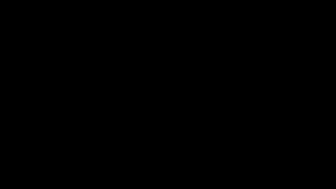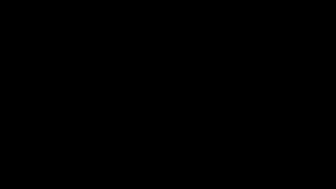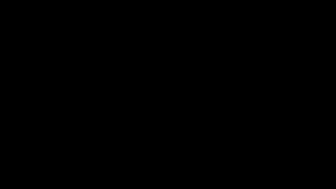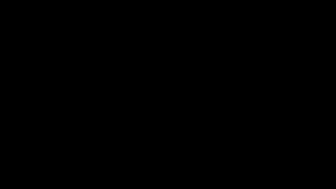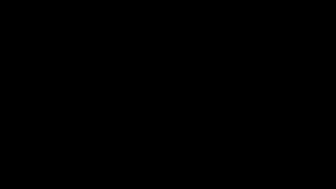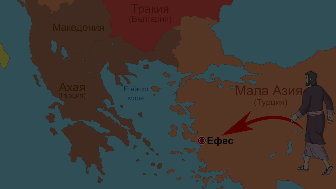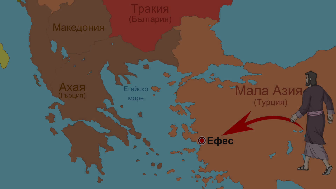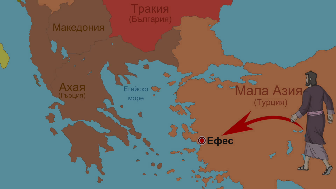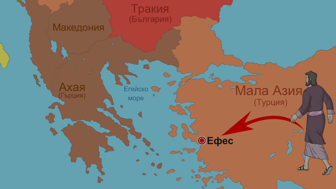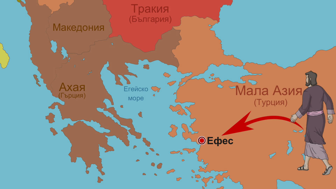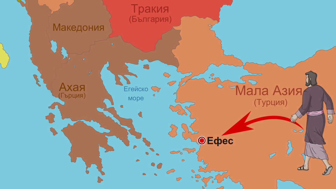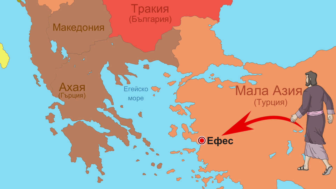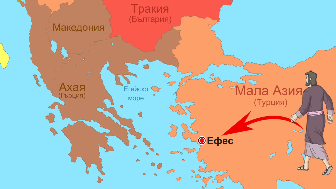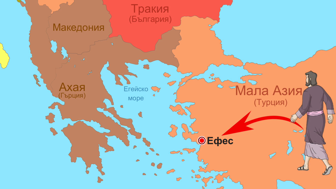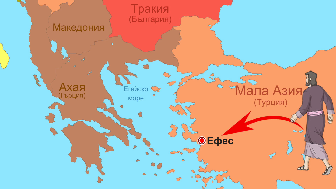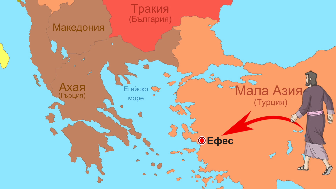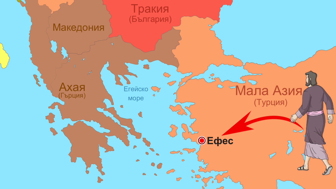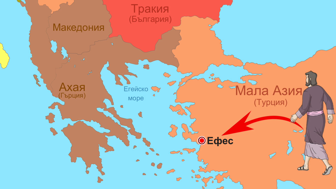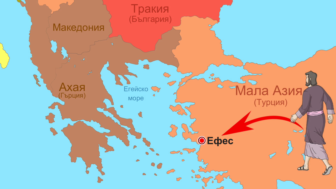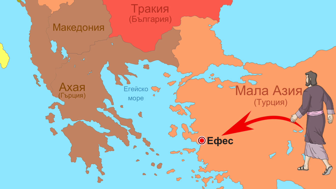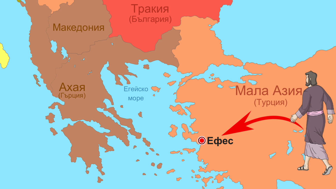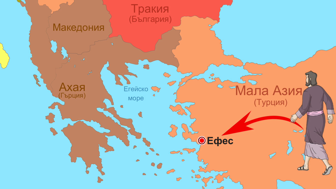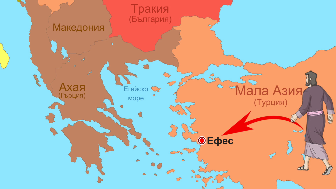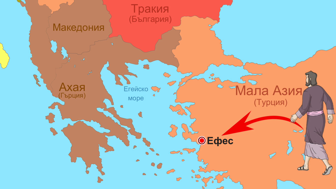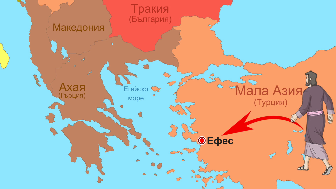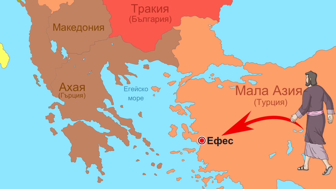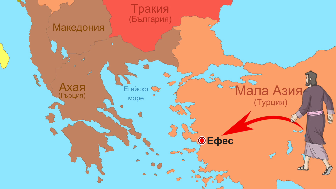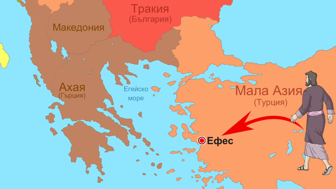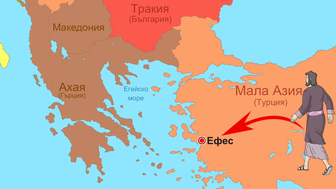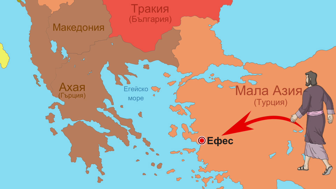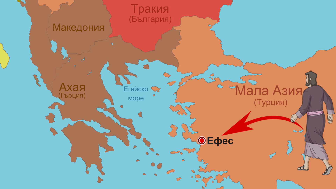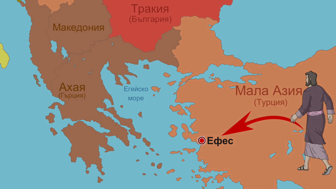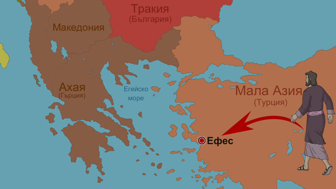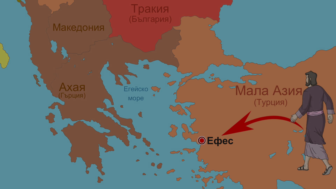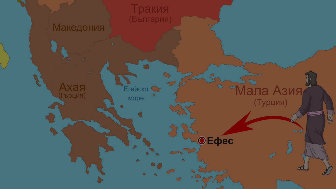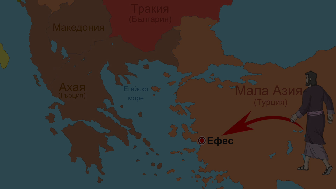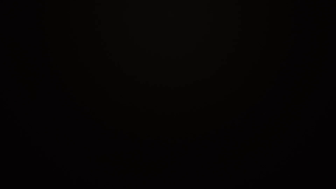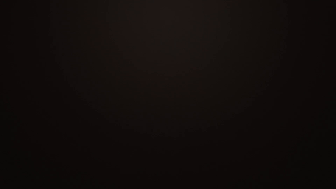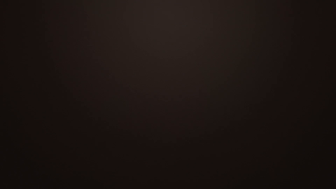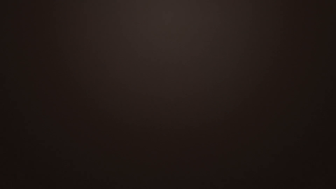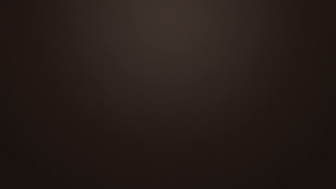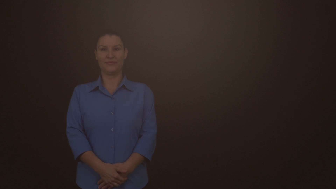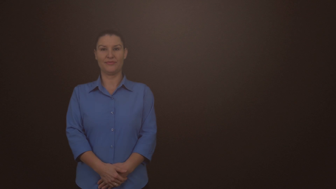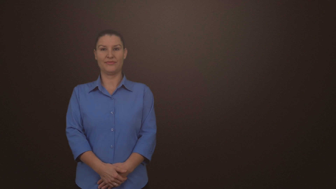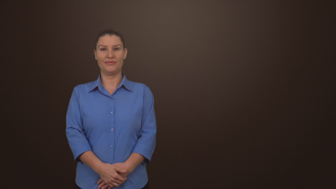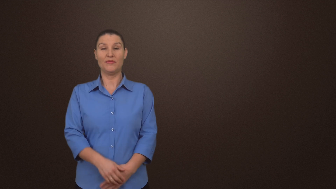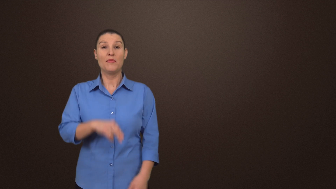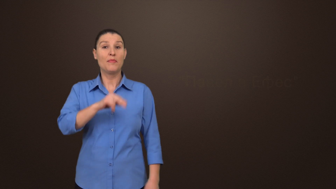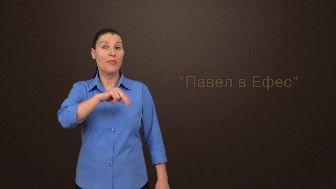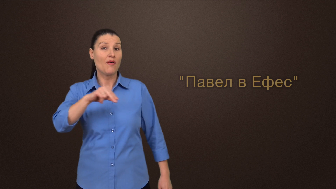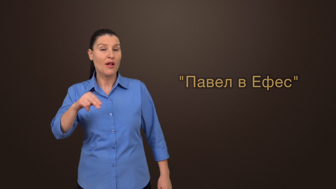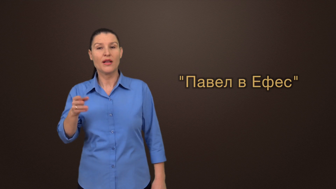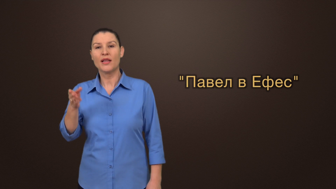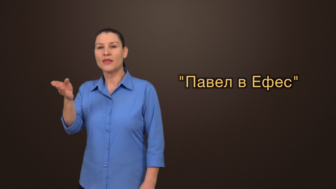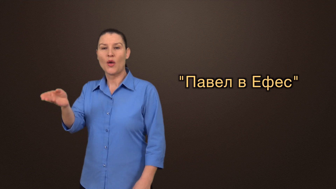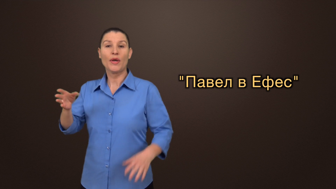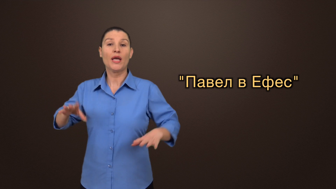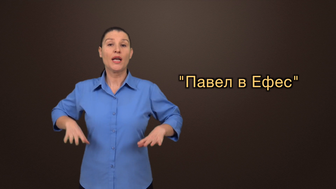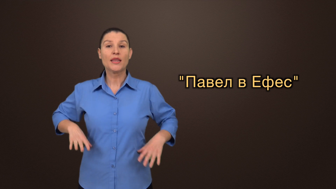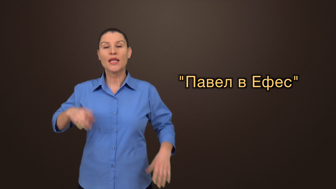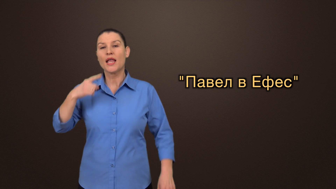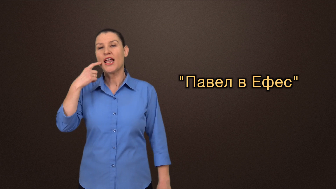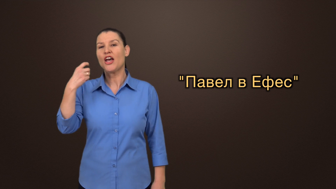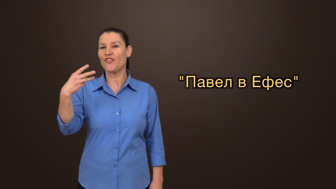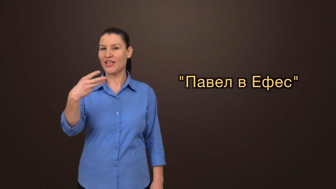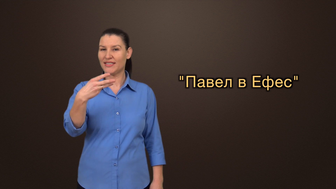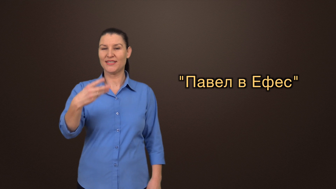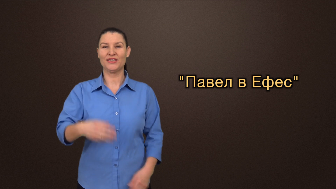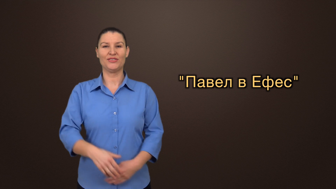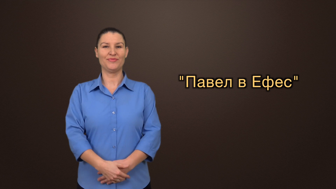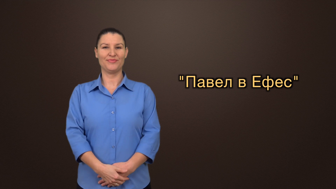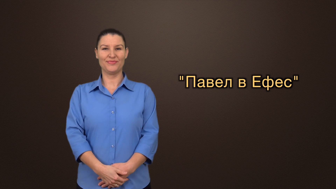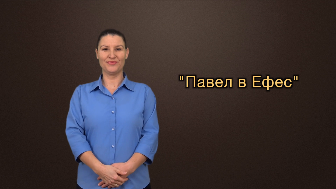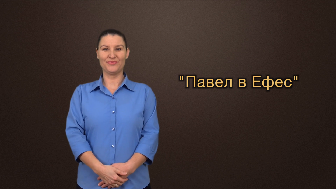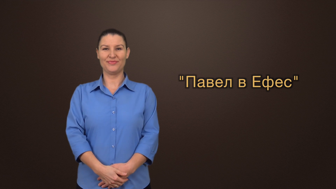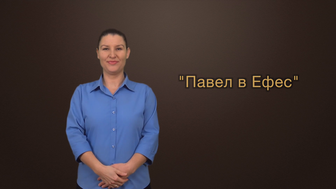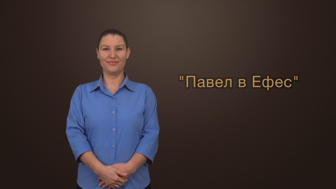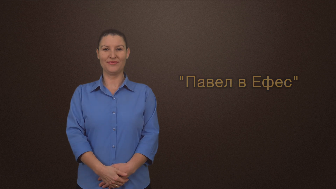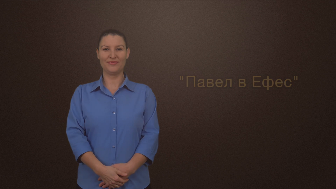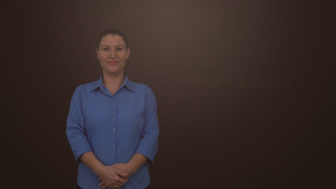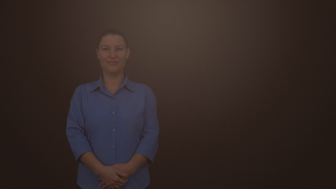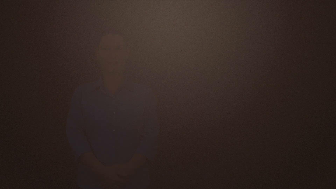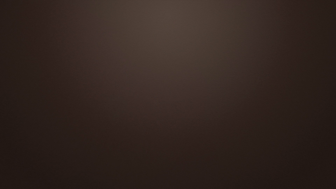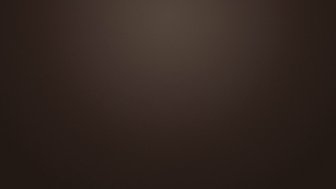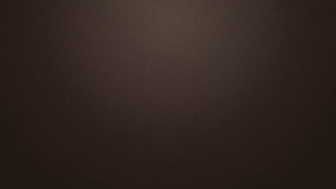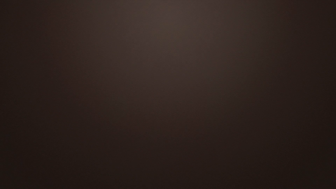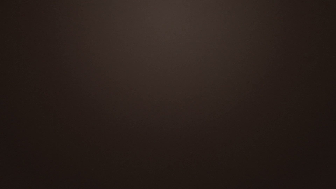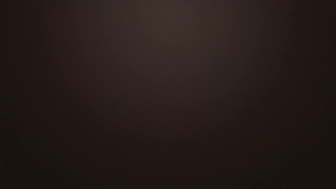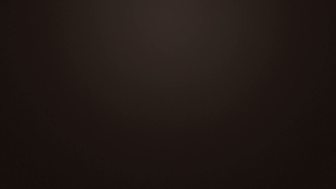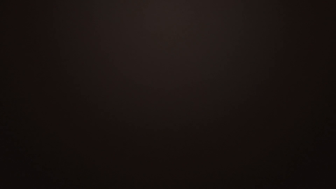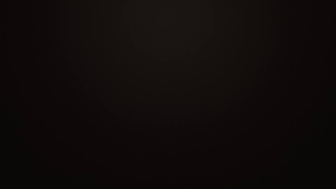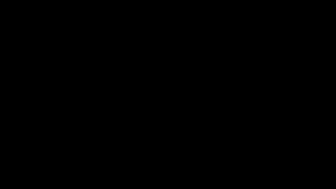Paul preaches in Ephesus